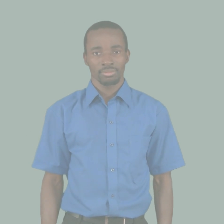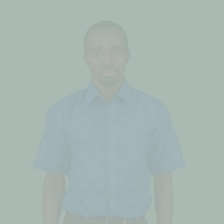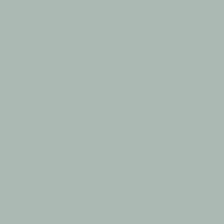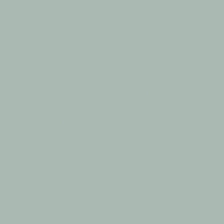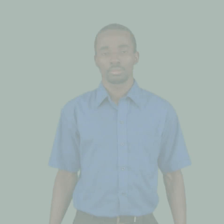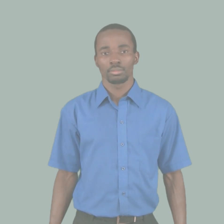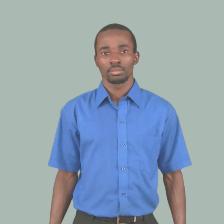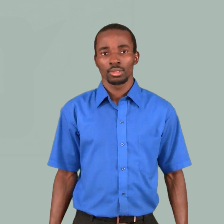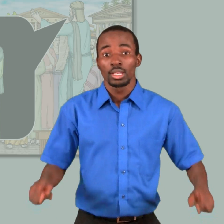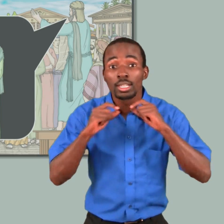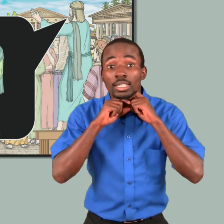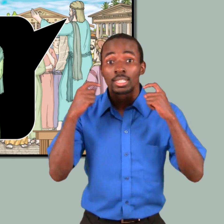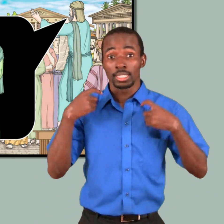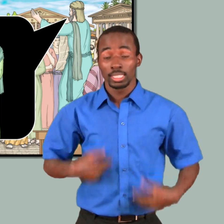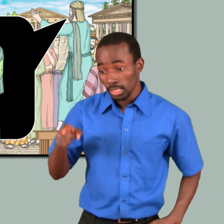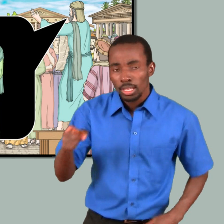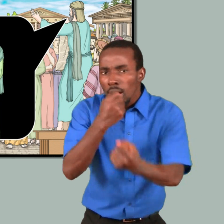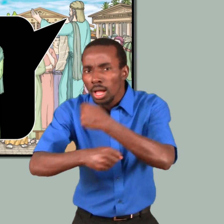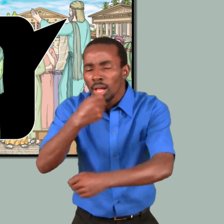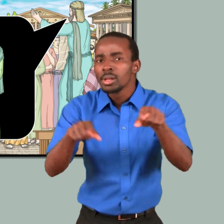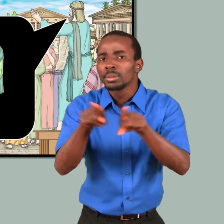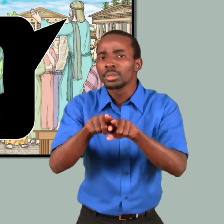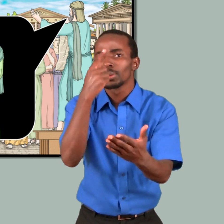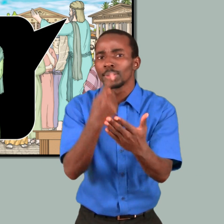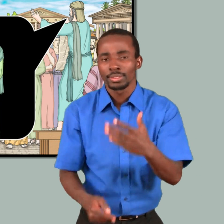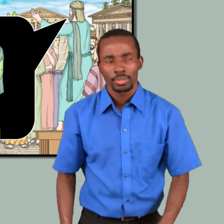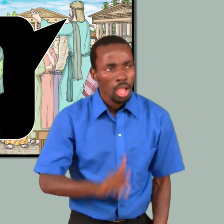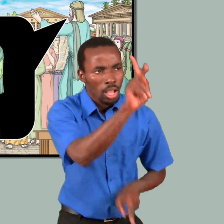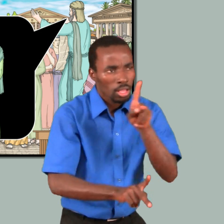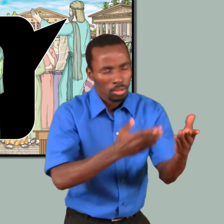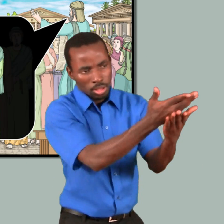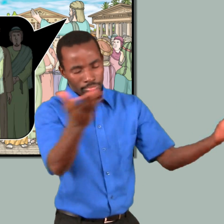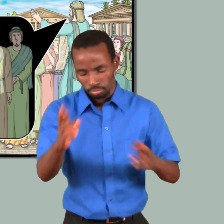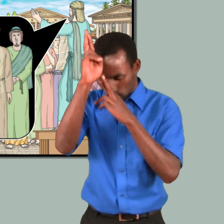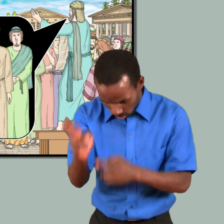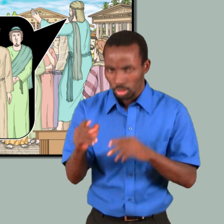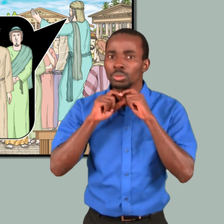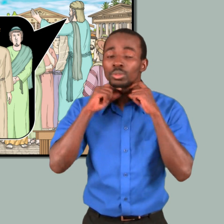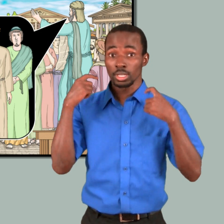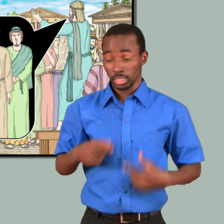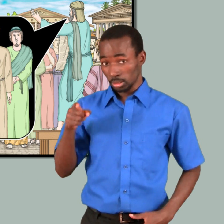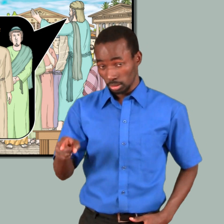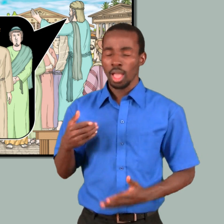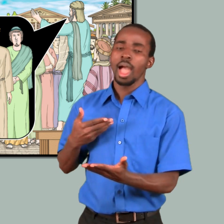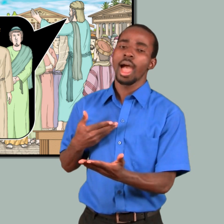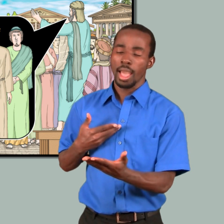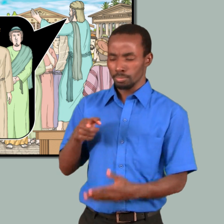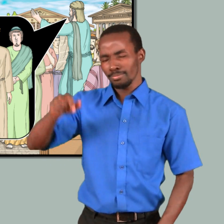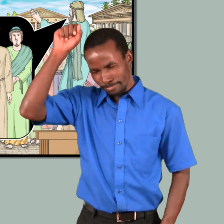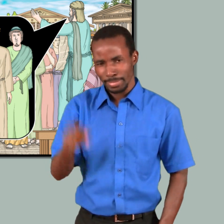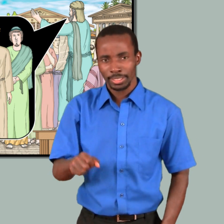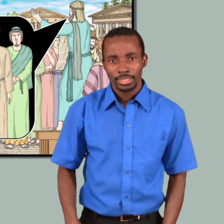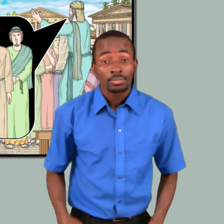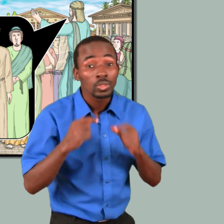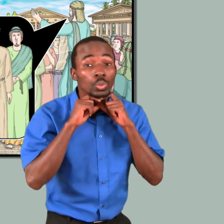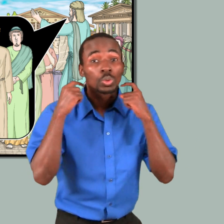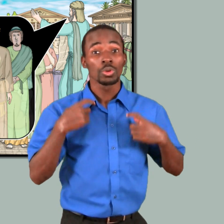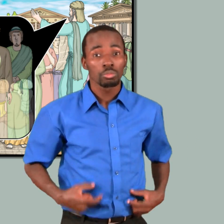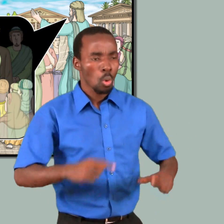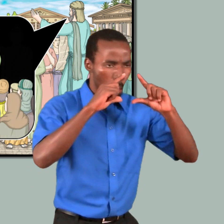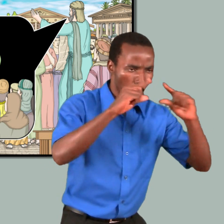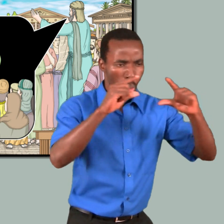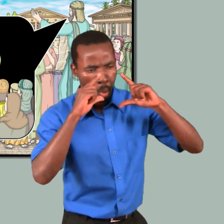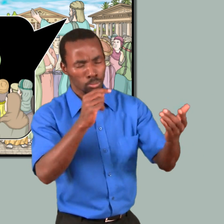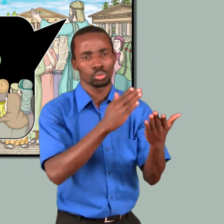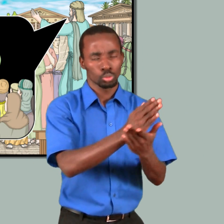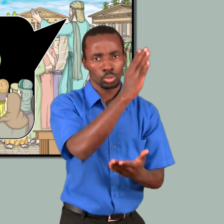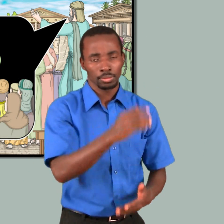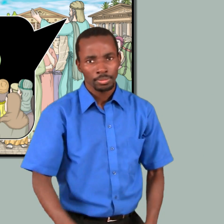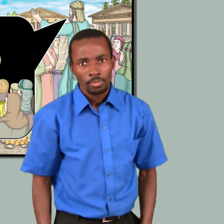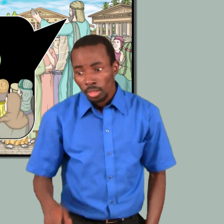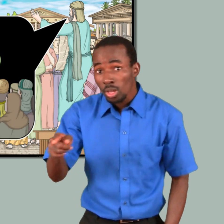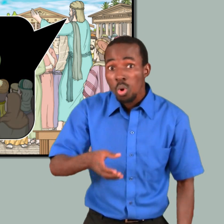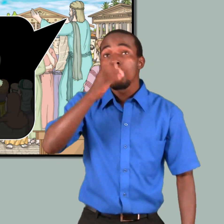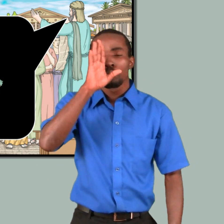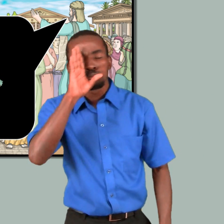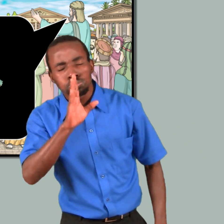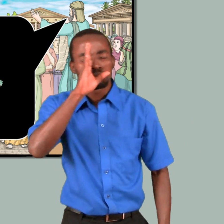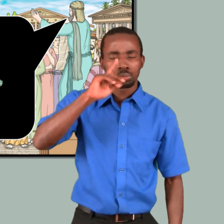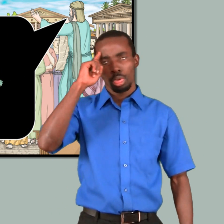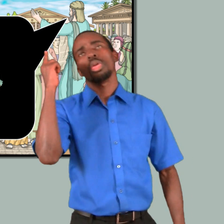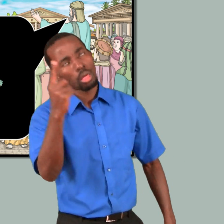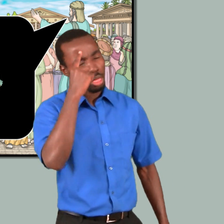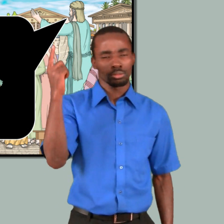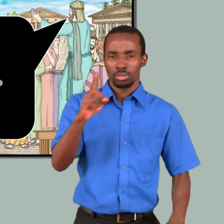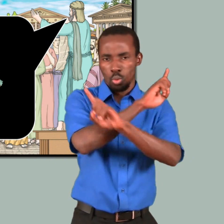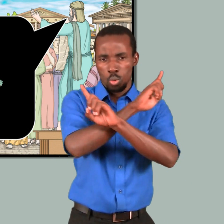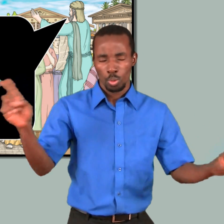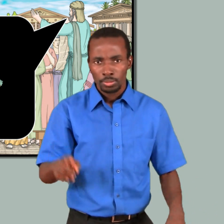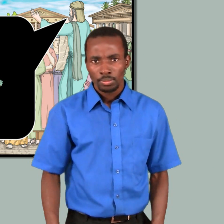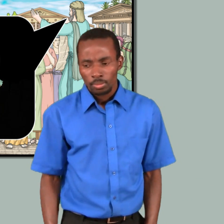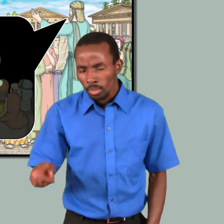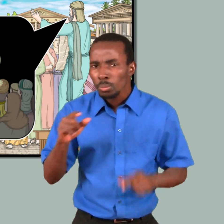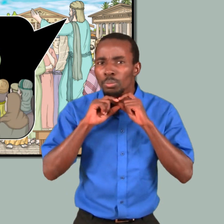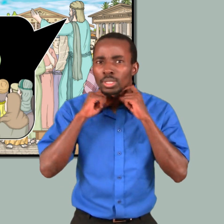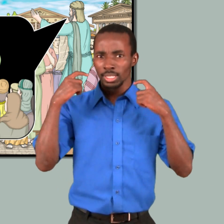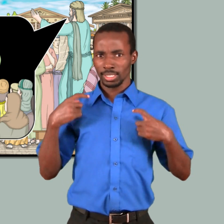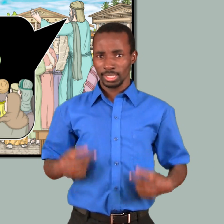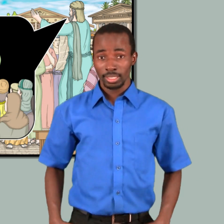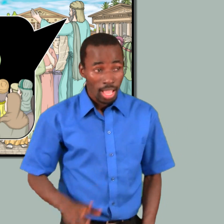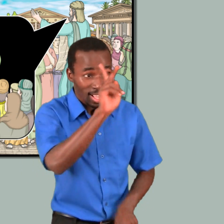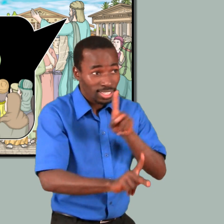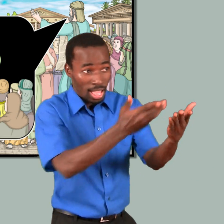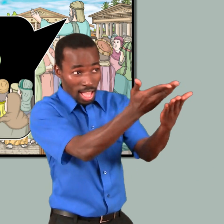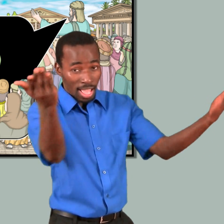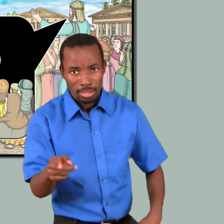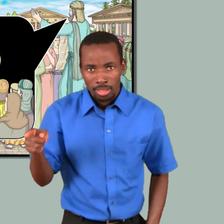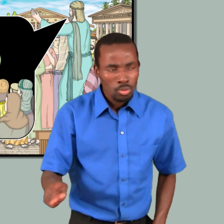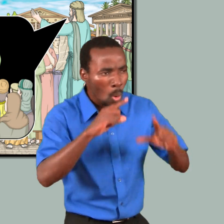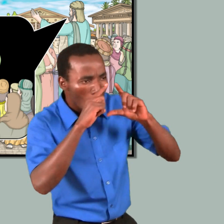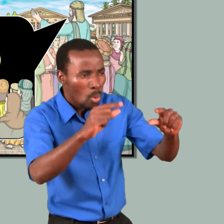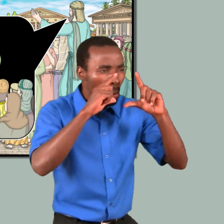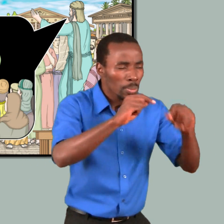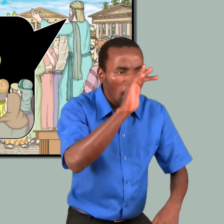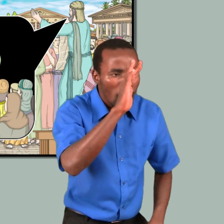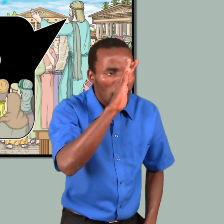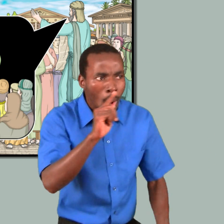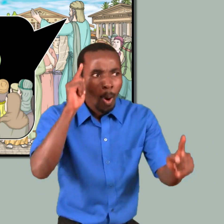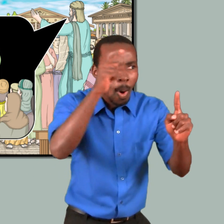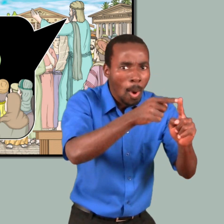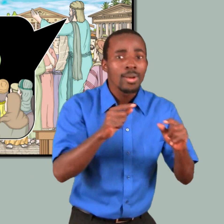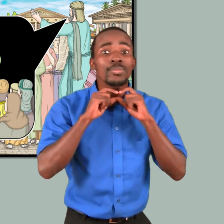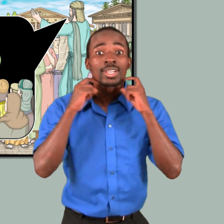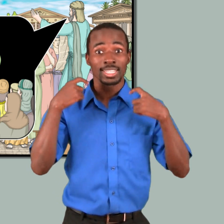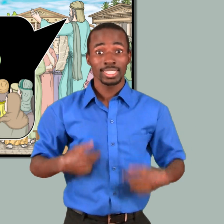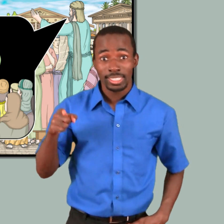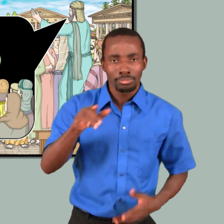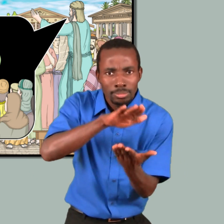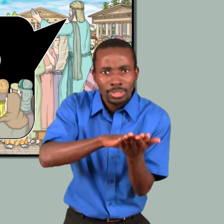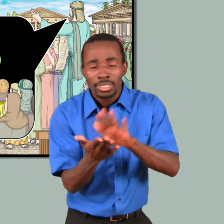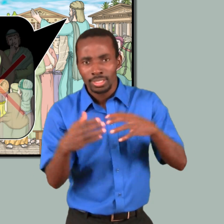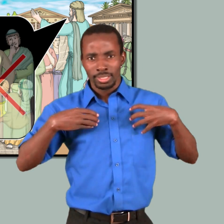Deacons likewise must be dignified, not double-tongued or given to much wine or greedy for money.